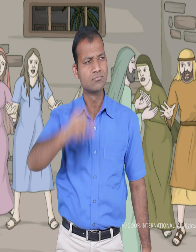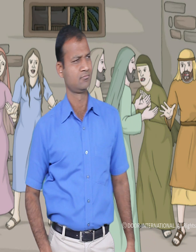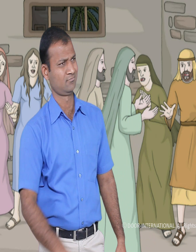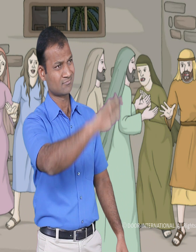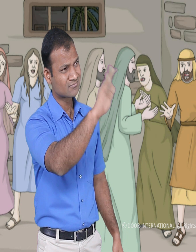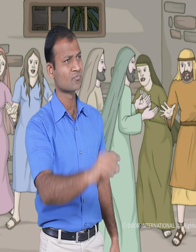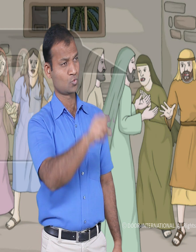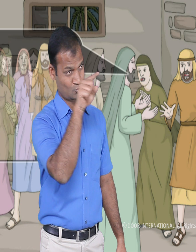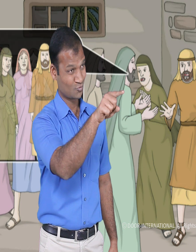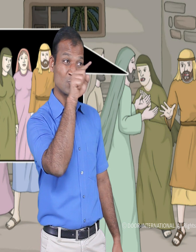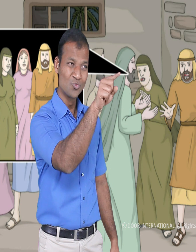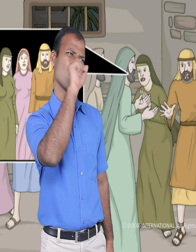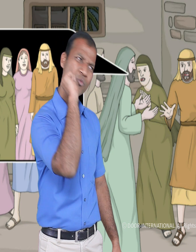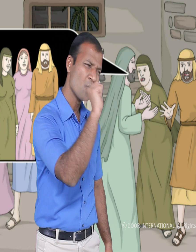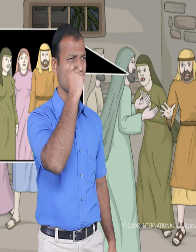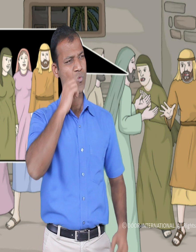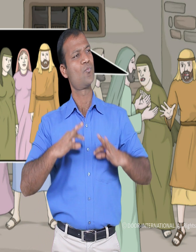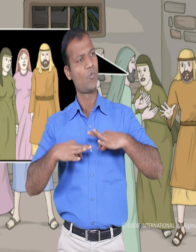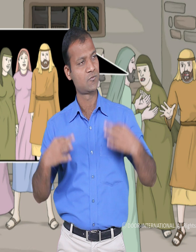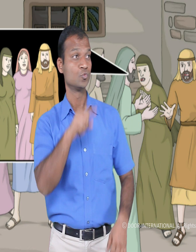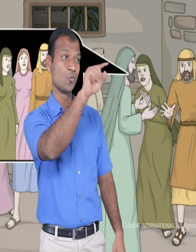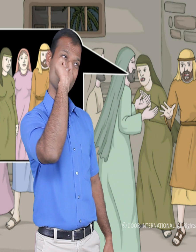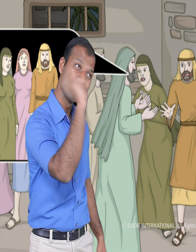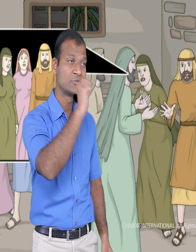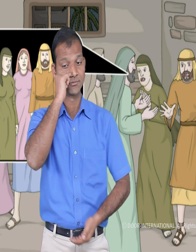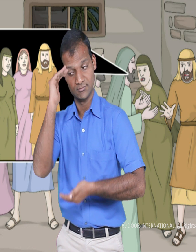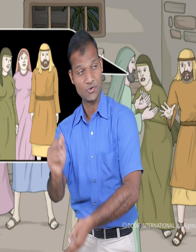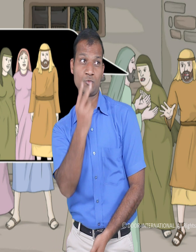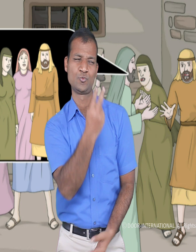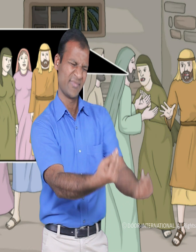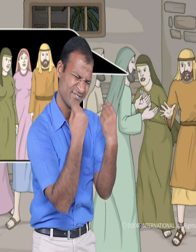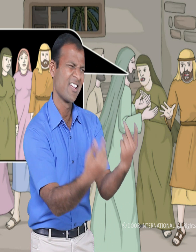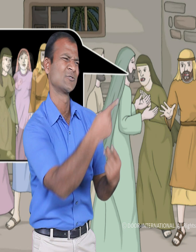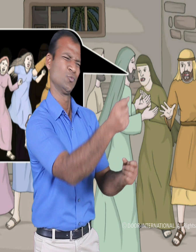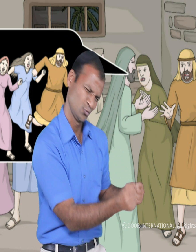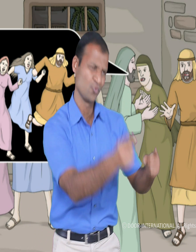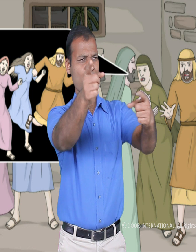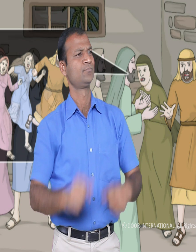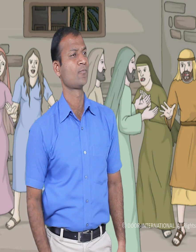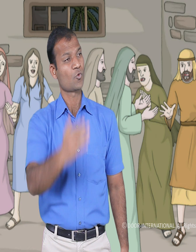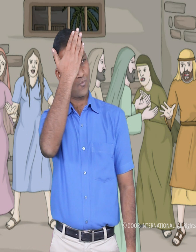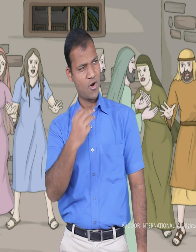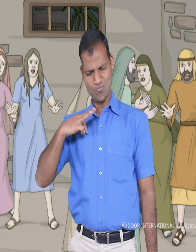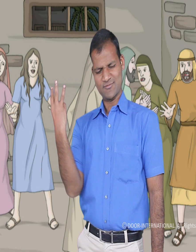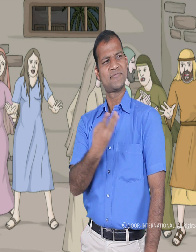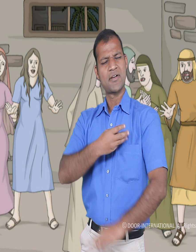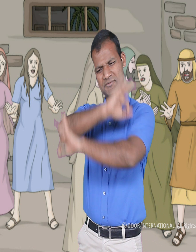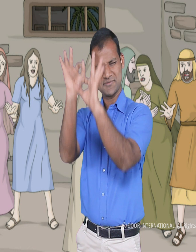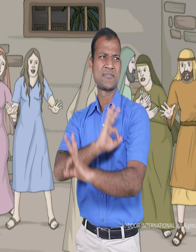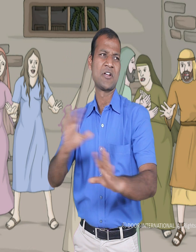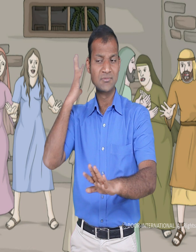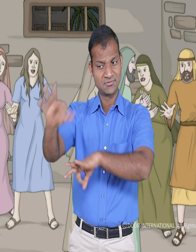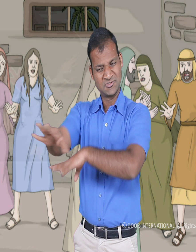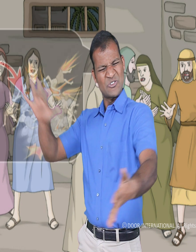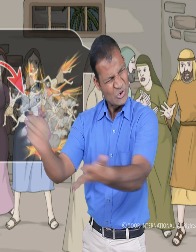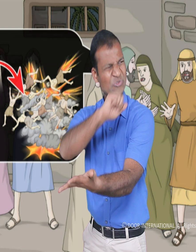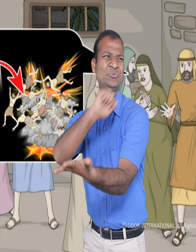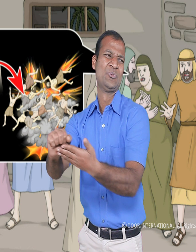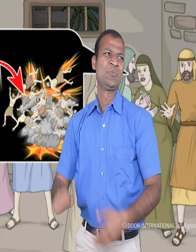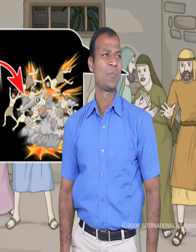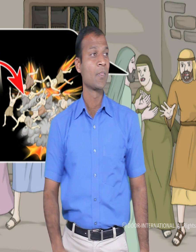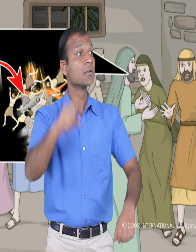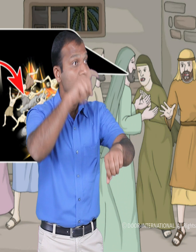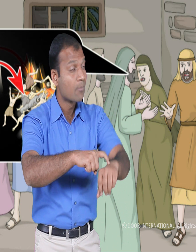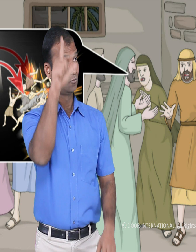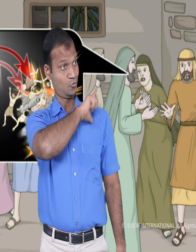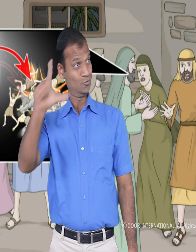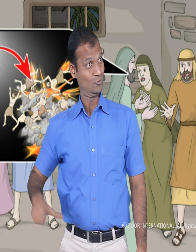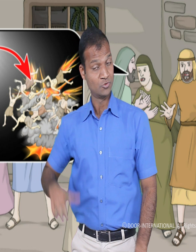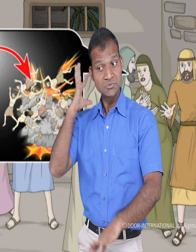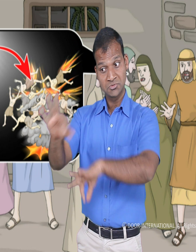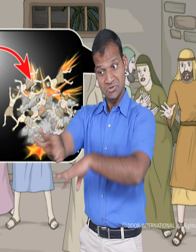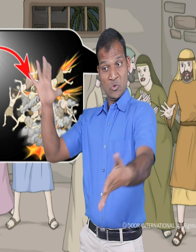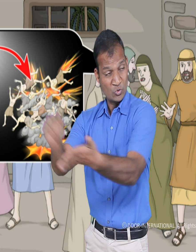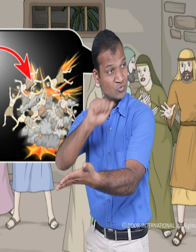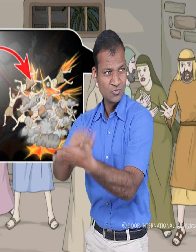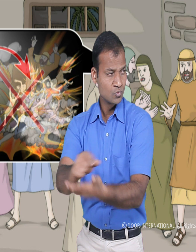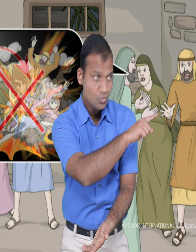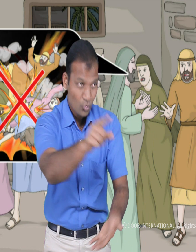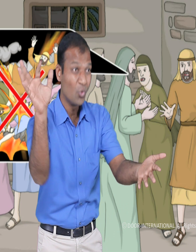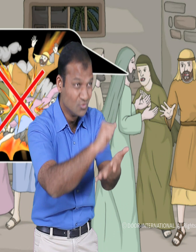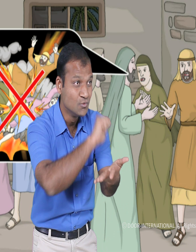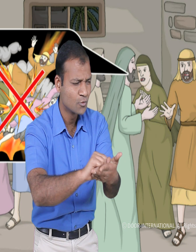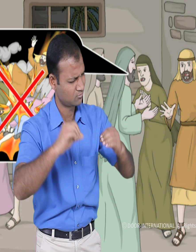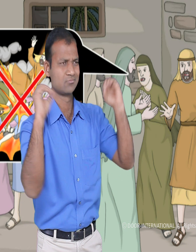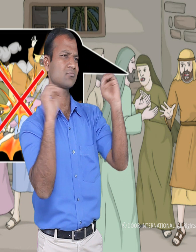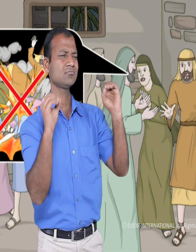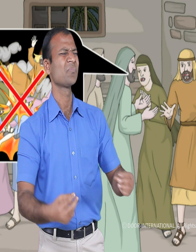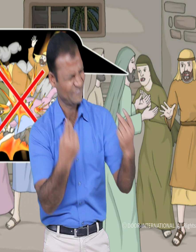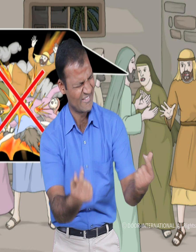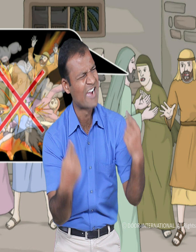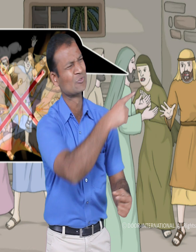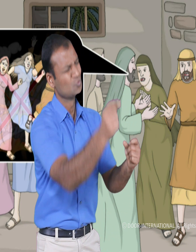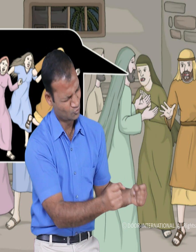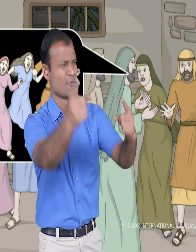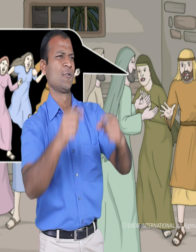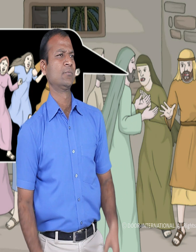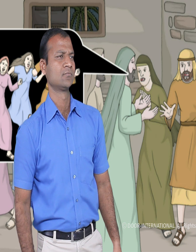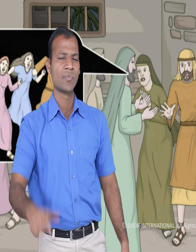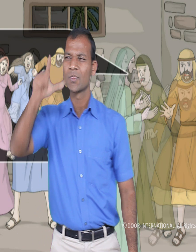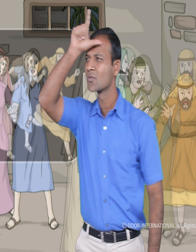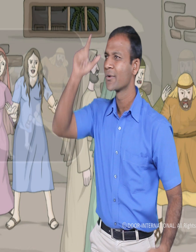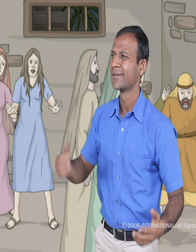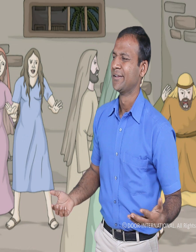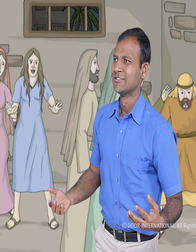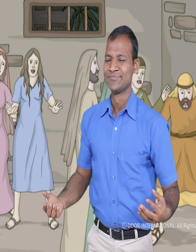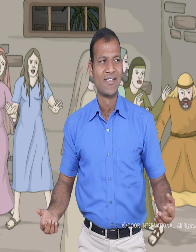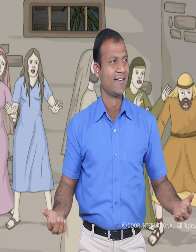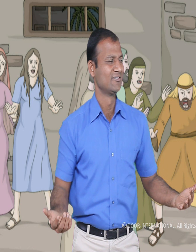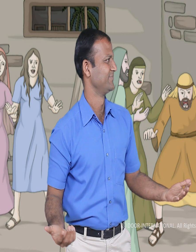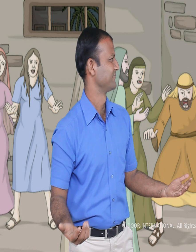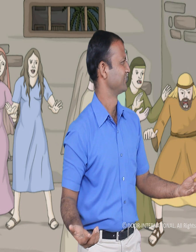Take your wife and your two daughters who are here, or you will be swept away in the punishment of the city.”